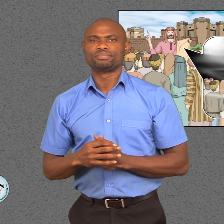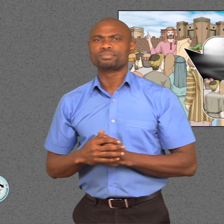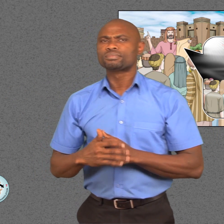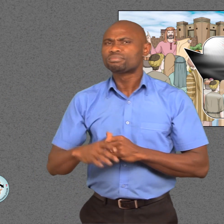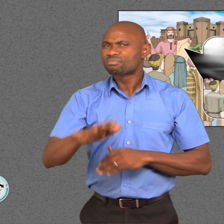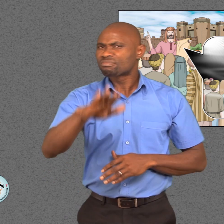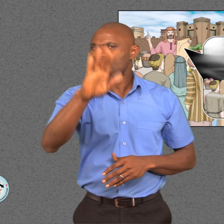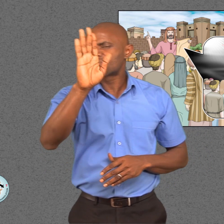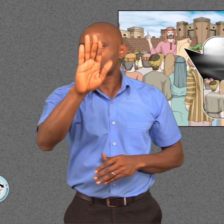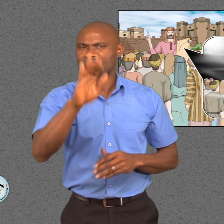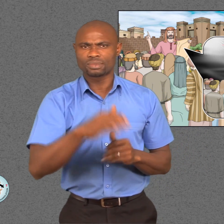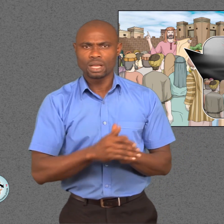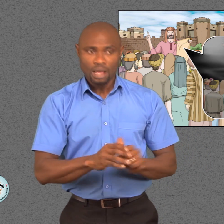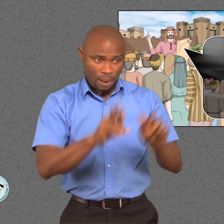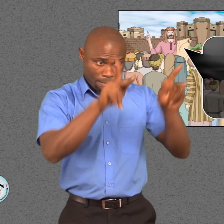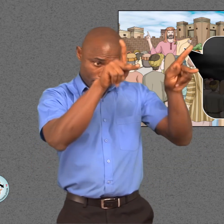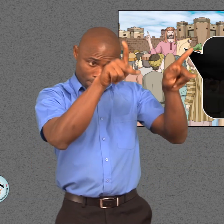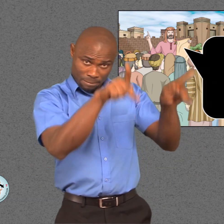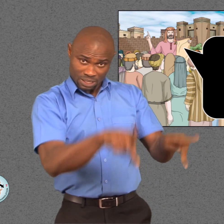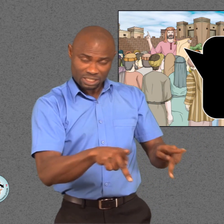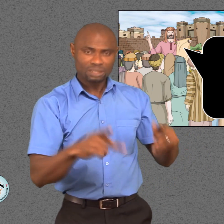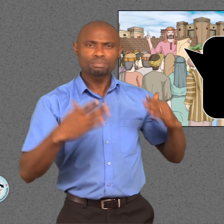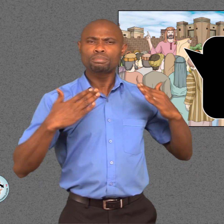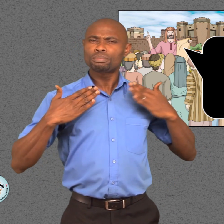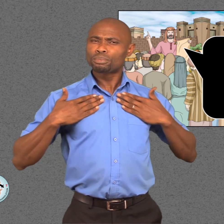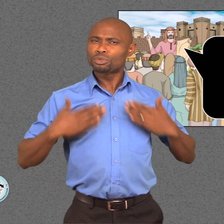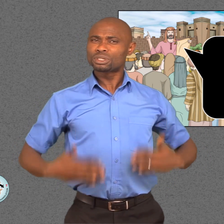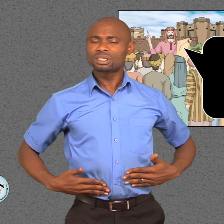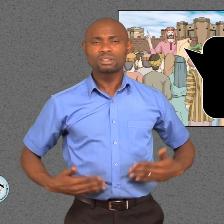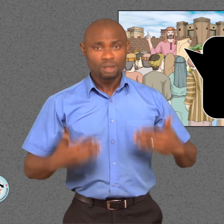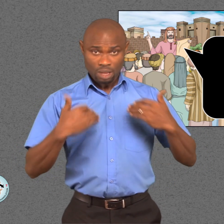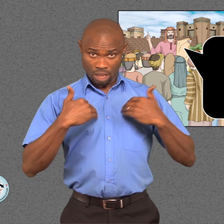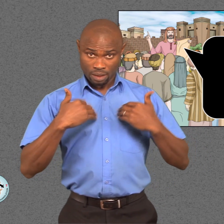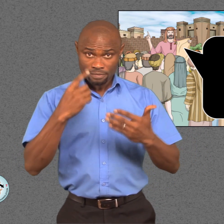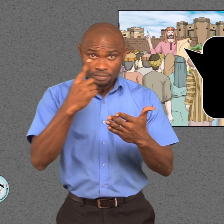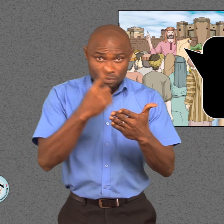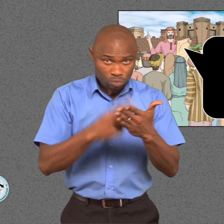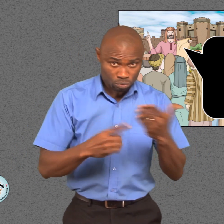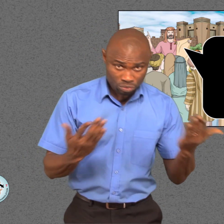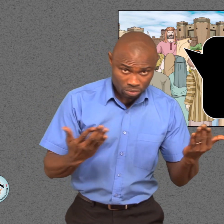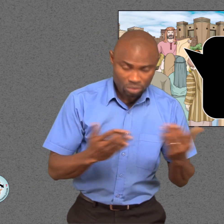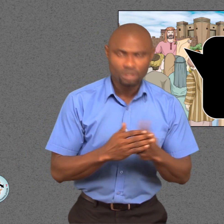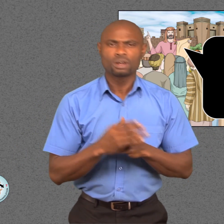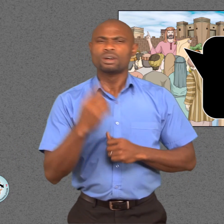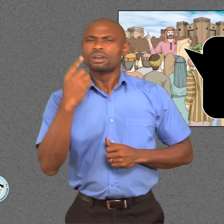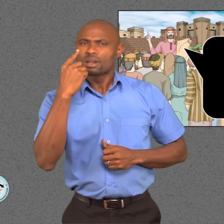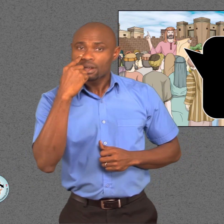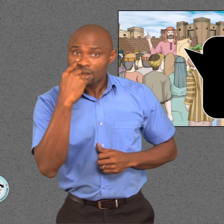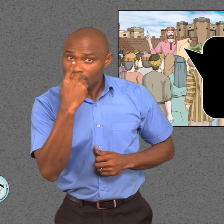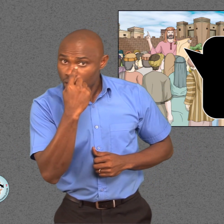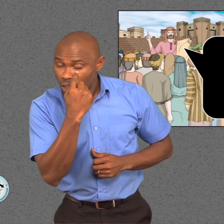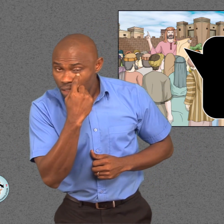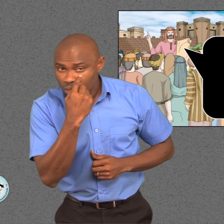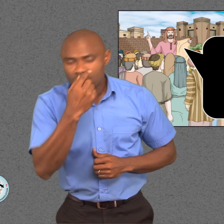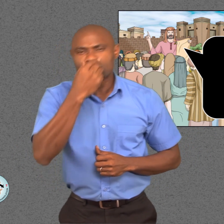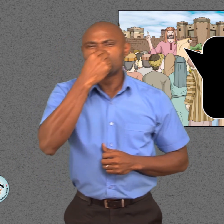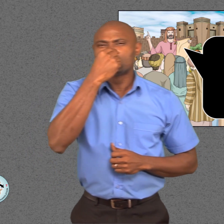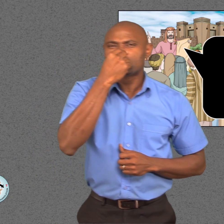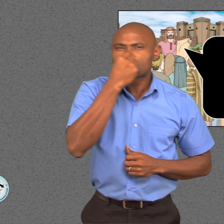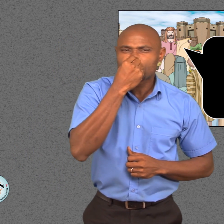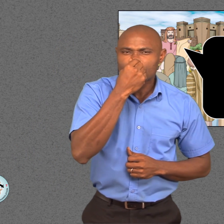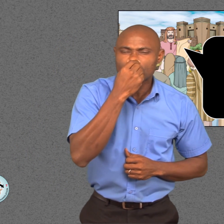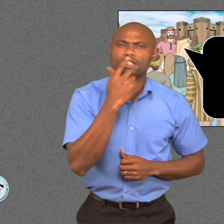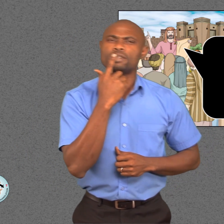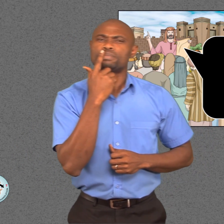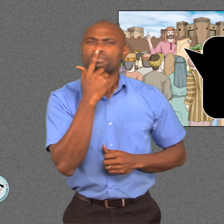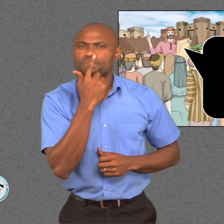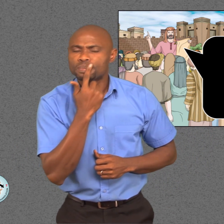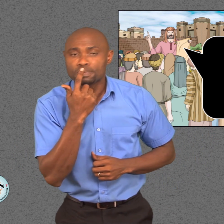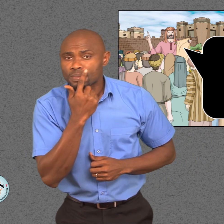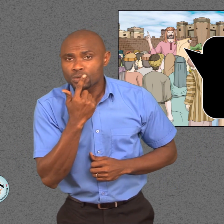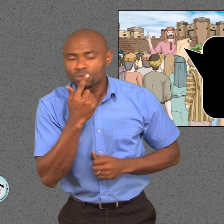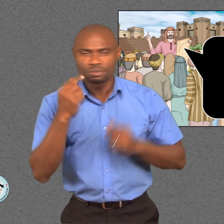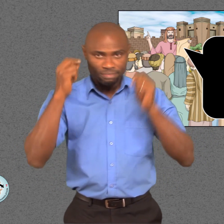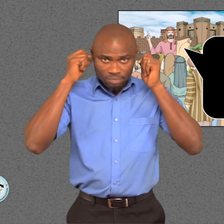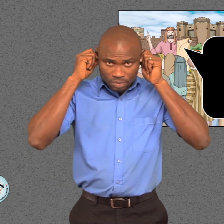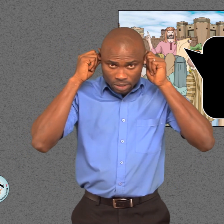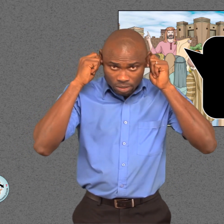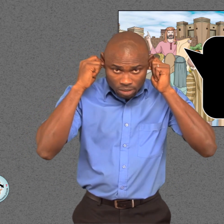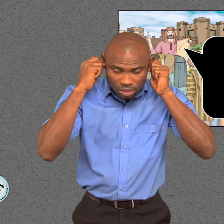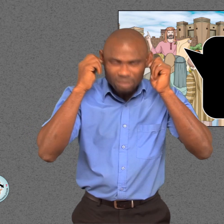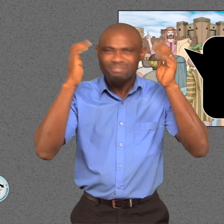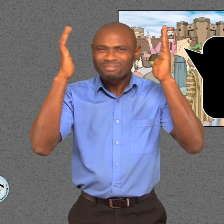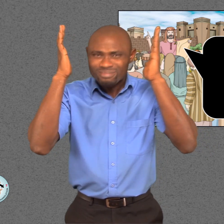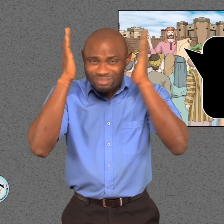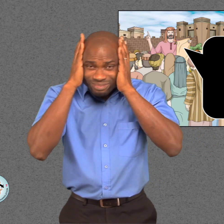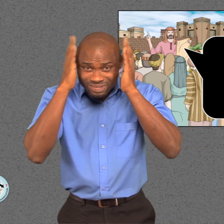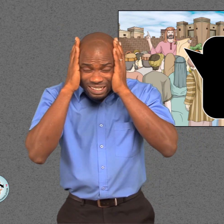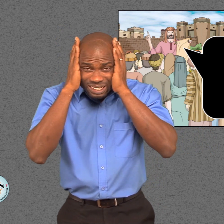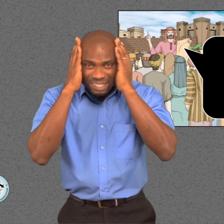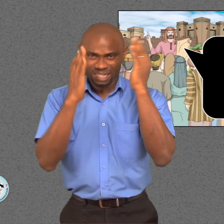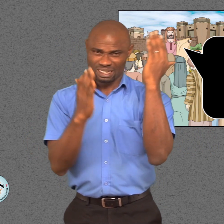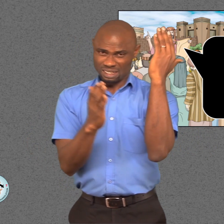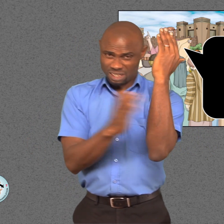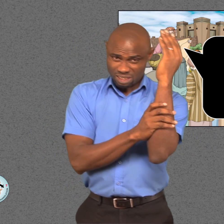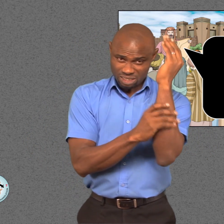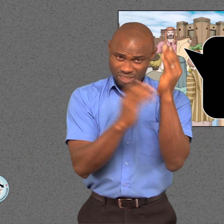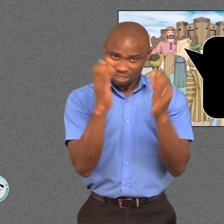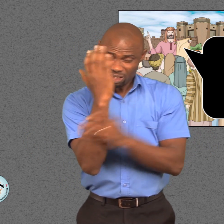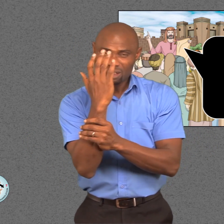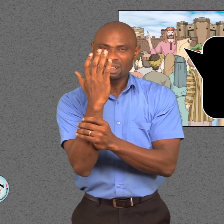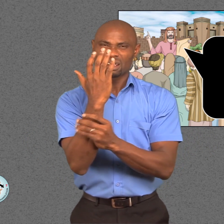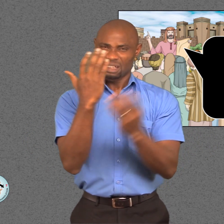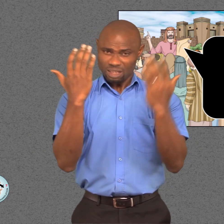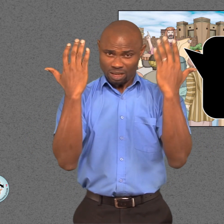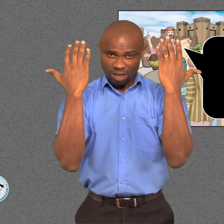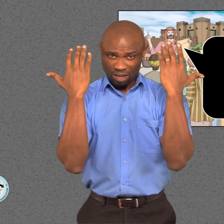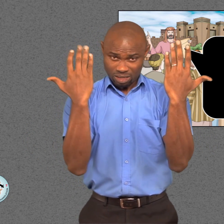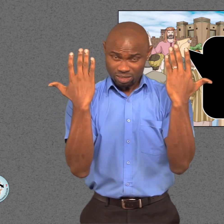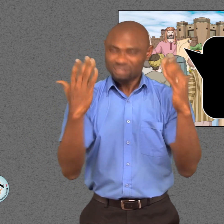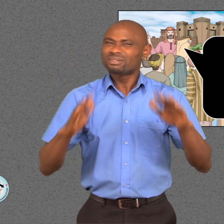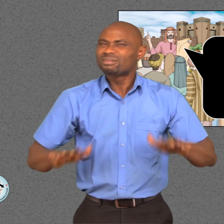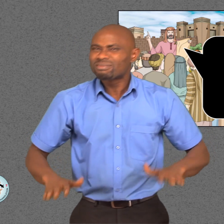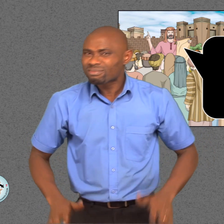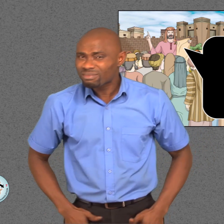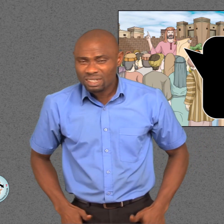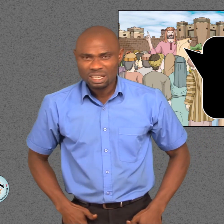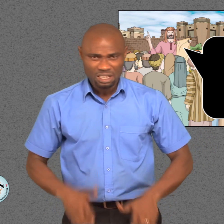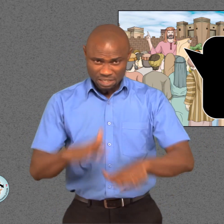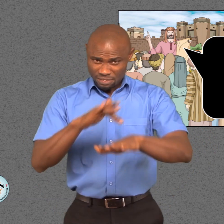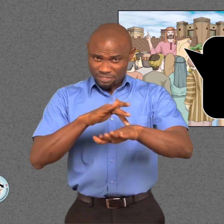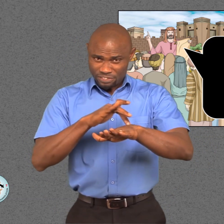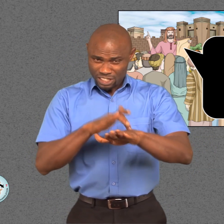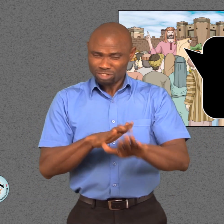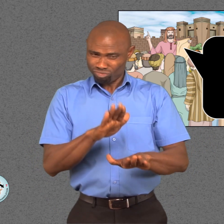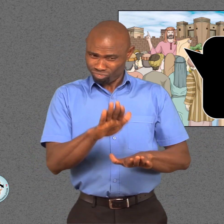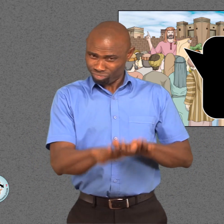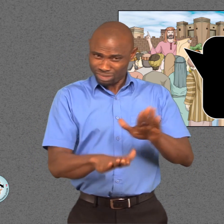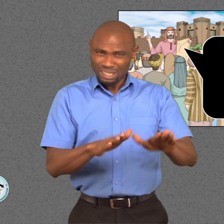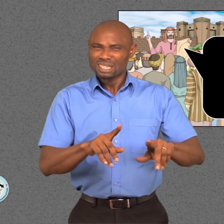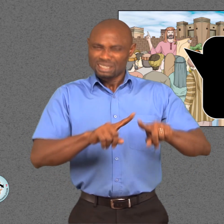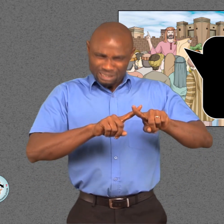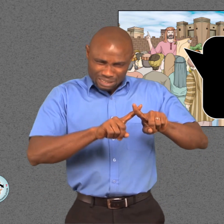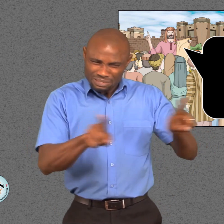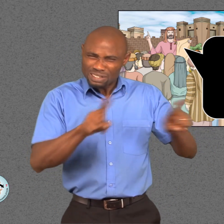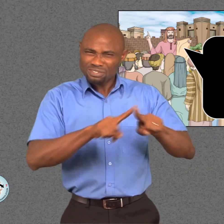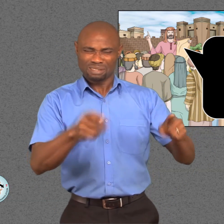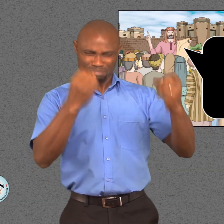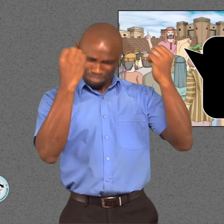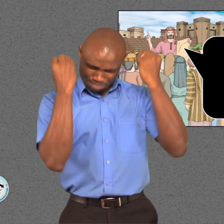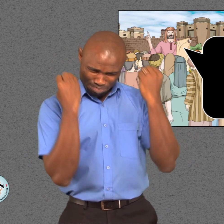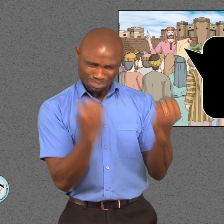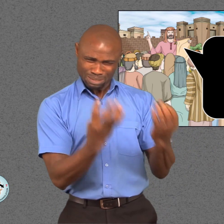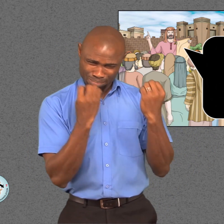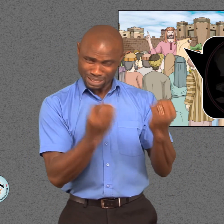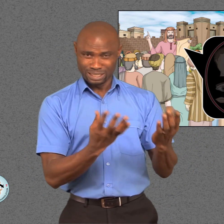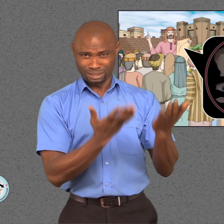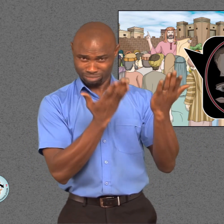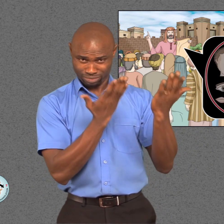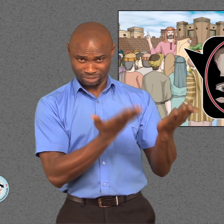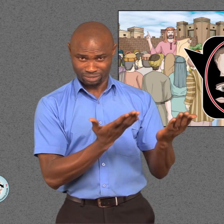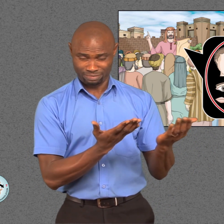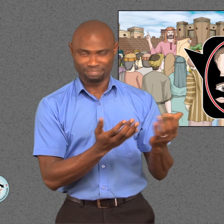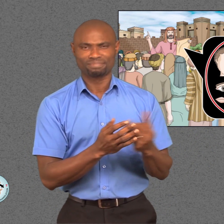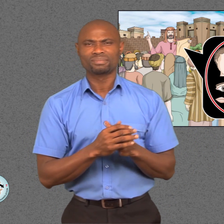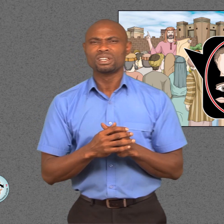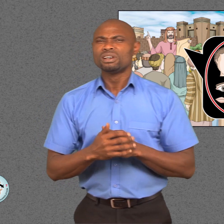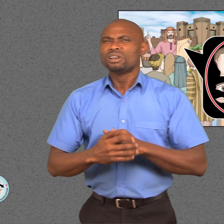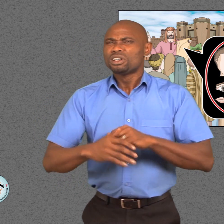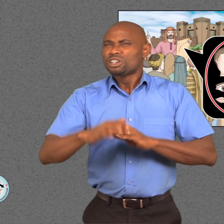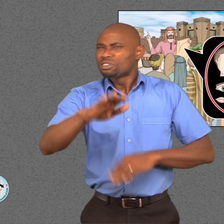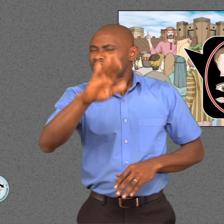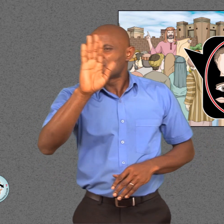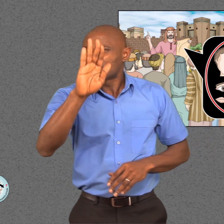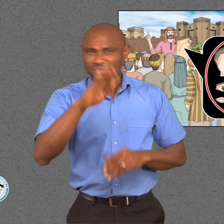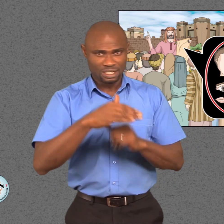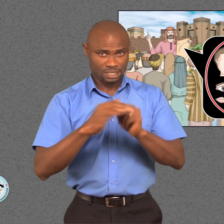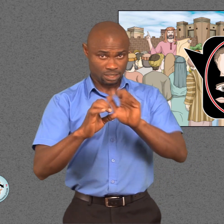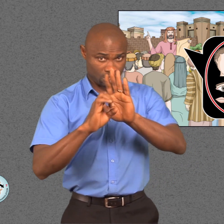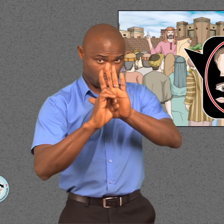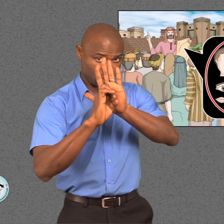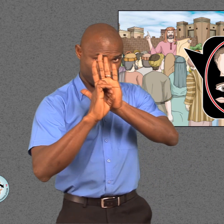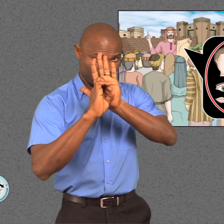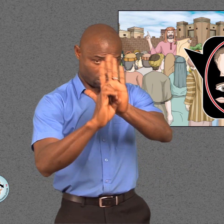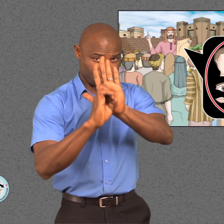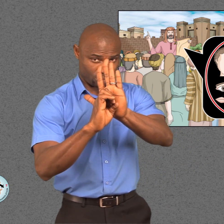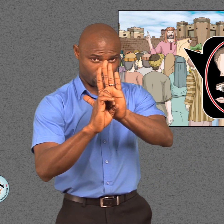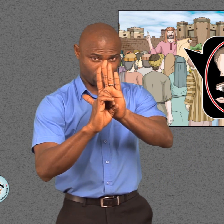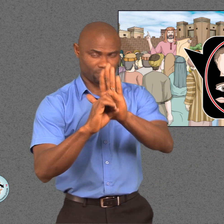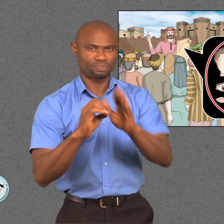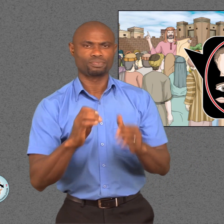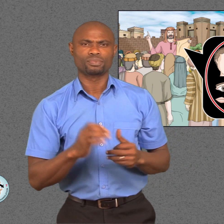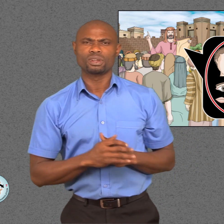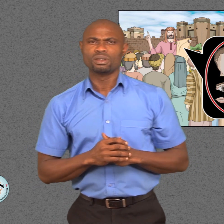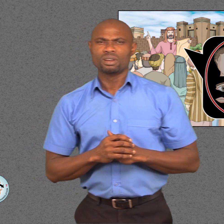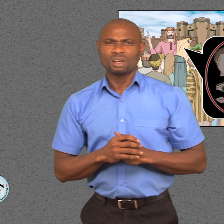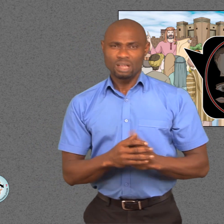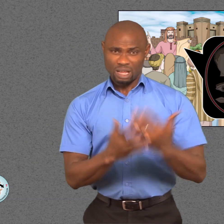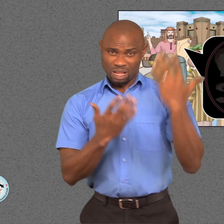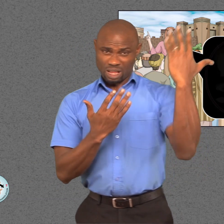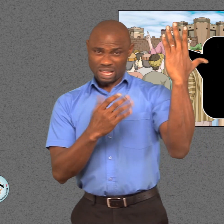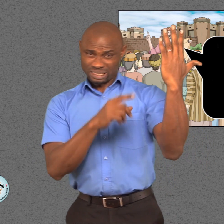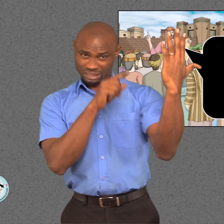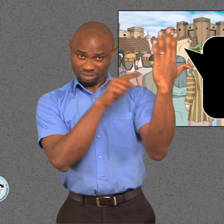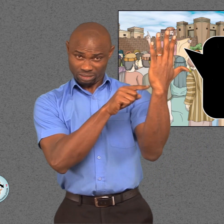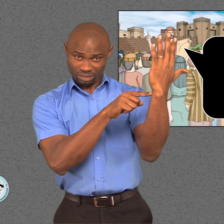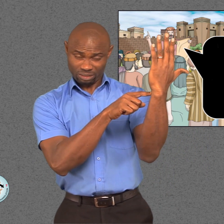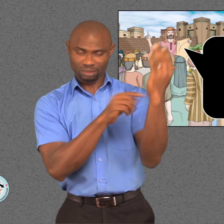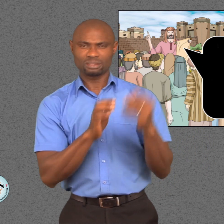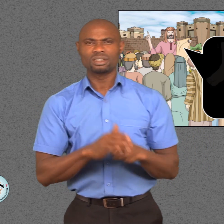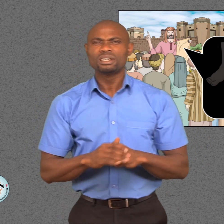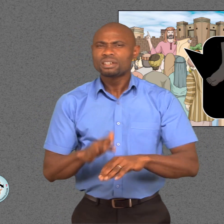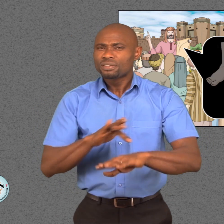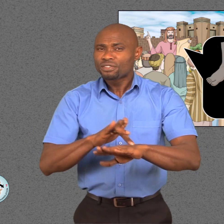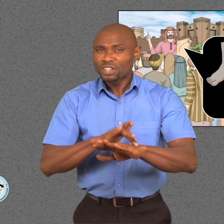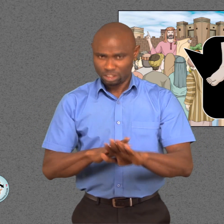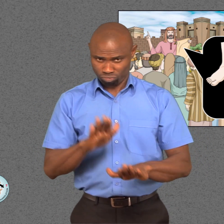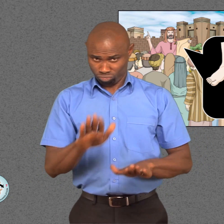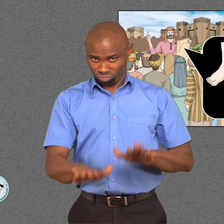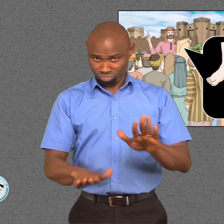For the body does not consist of one part, but of many.